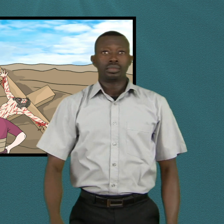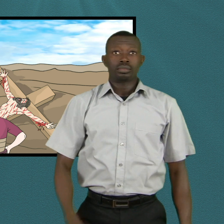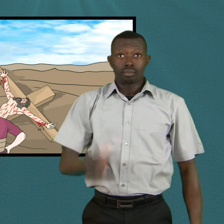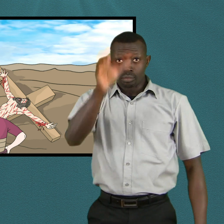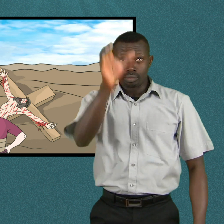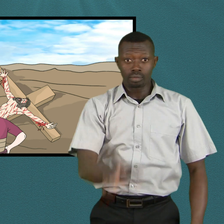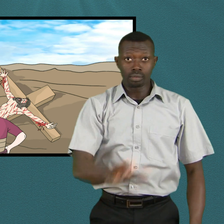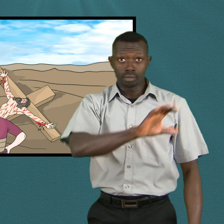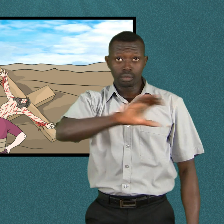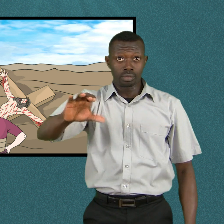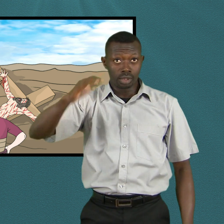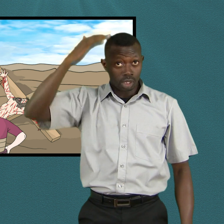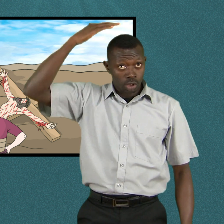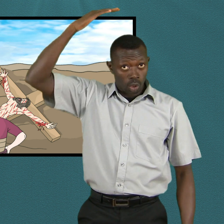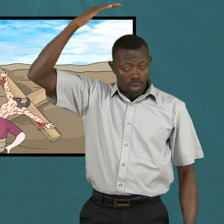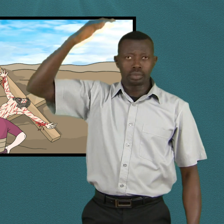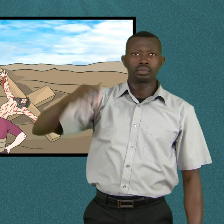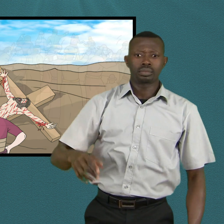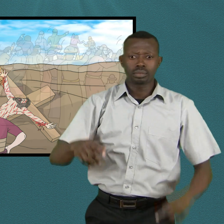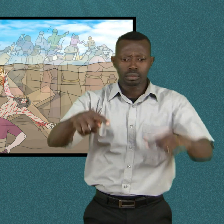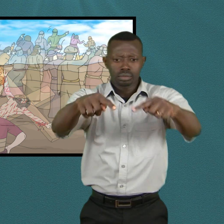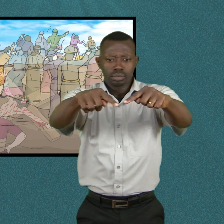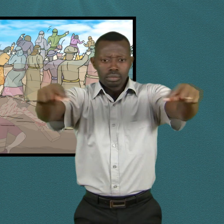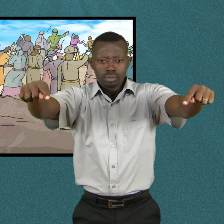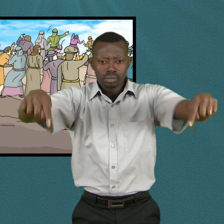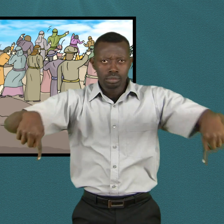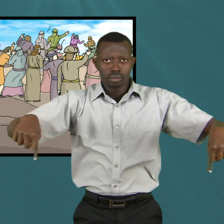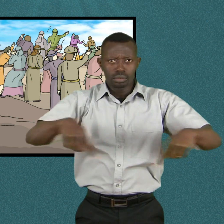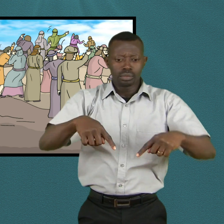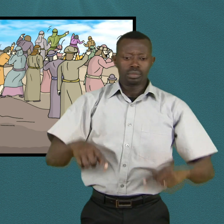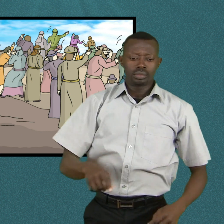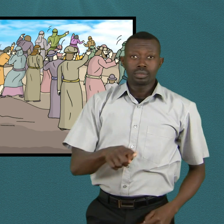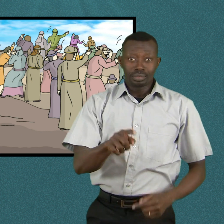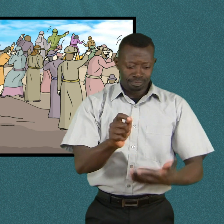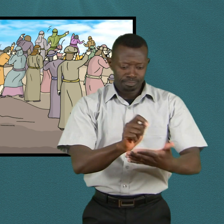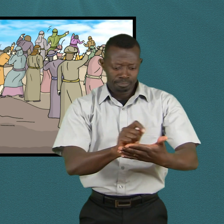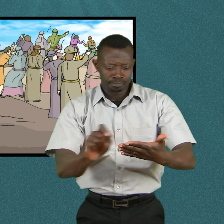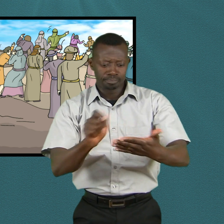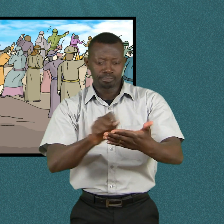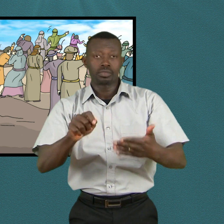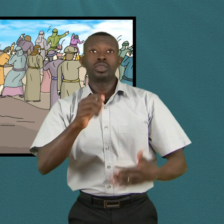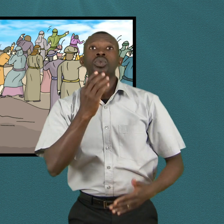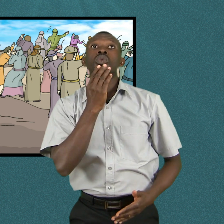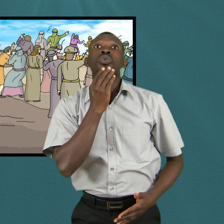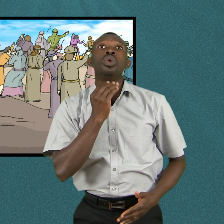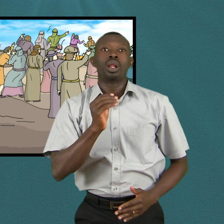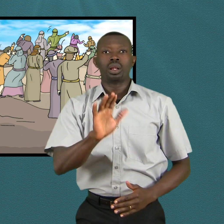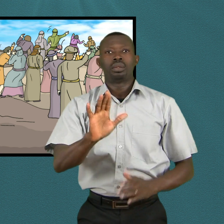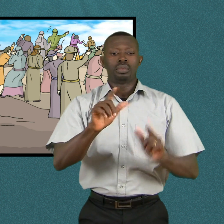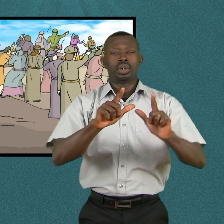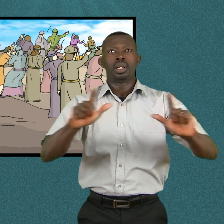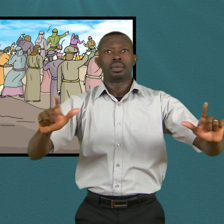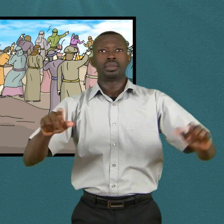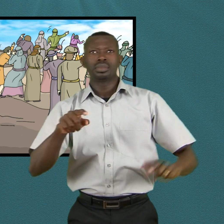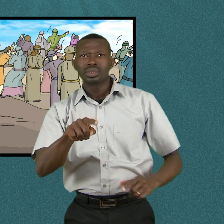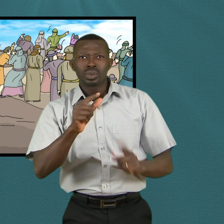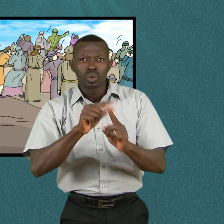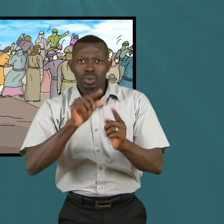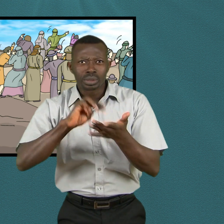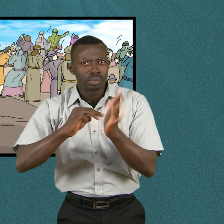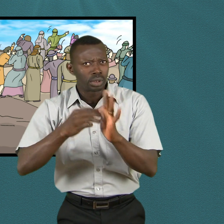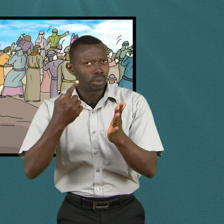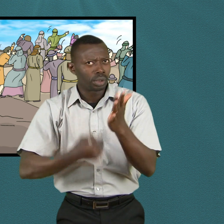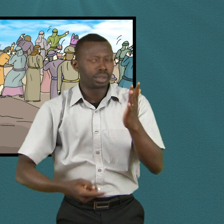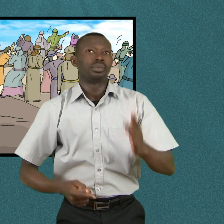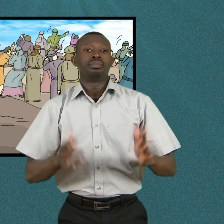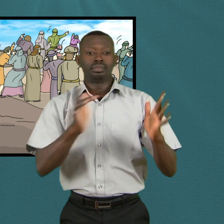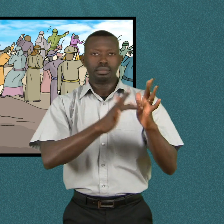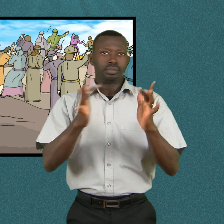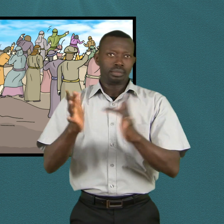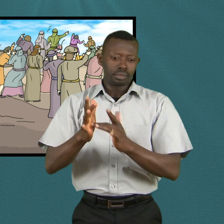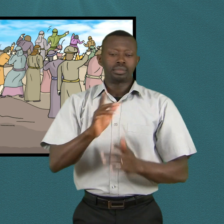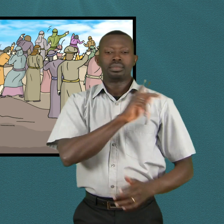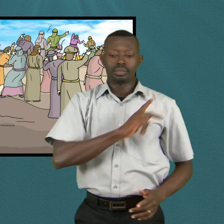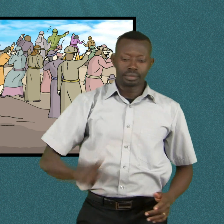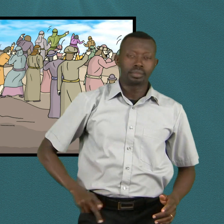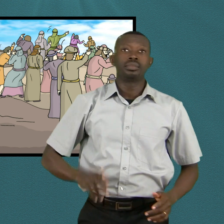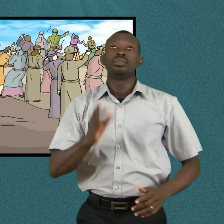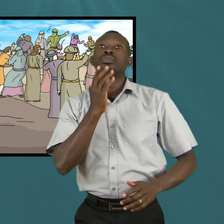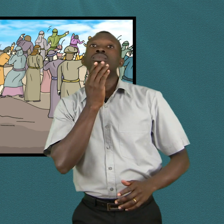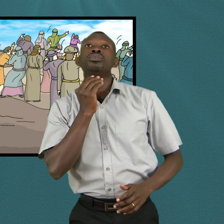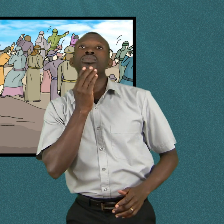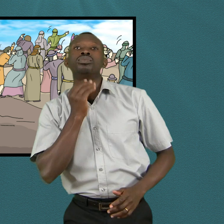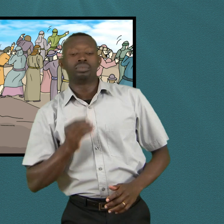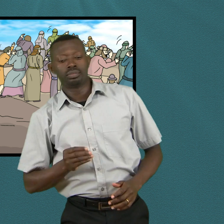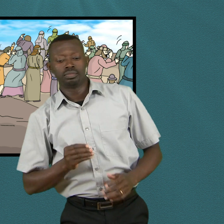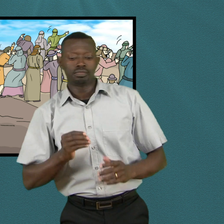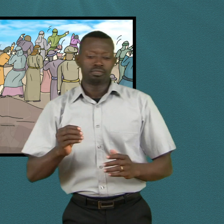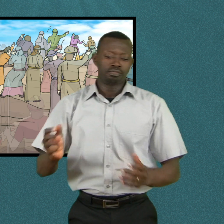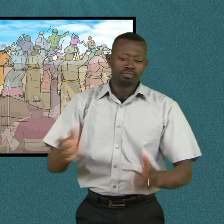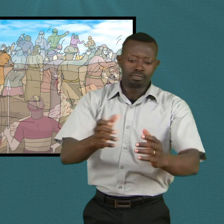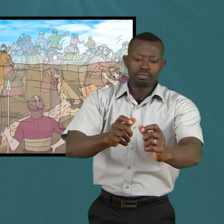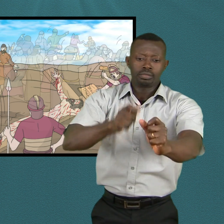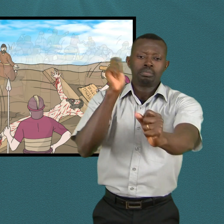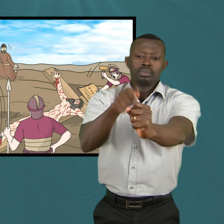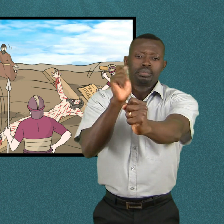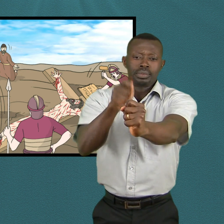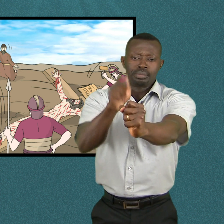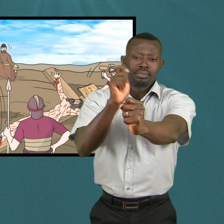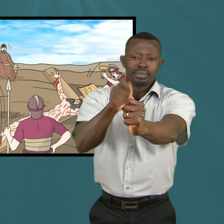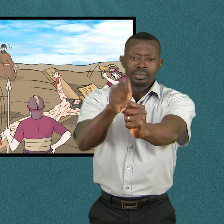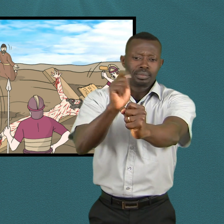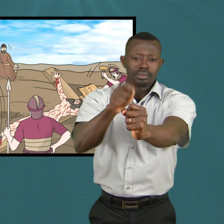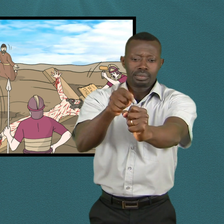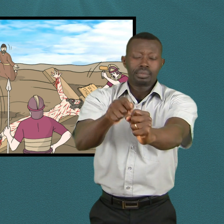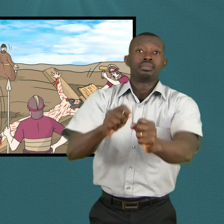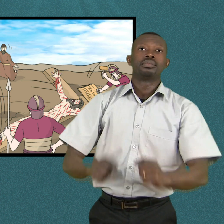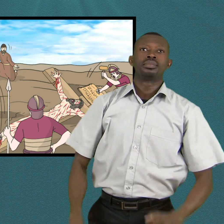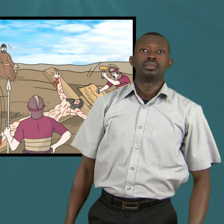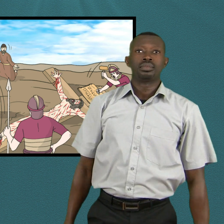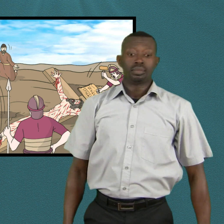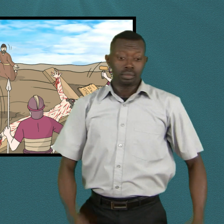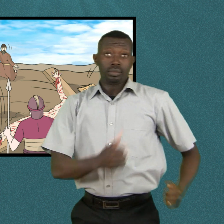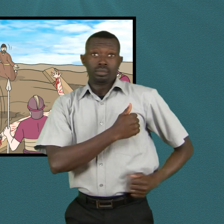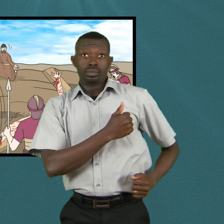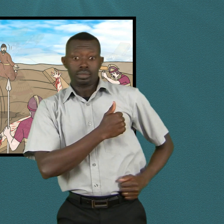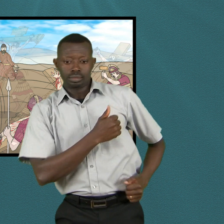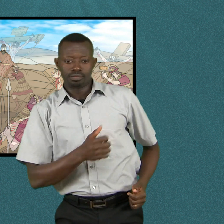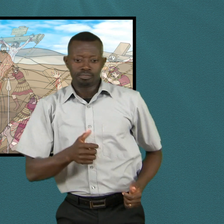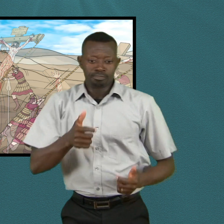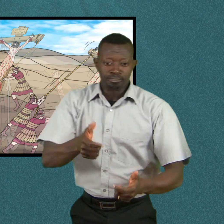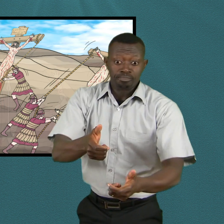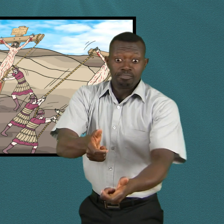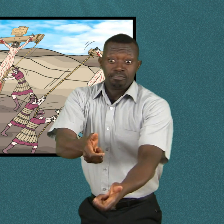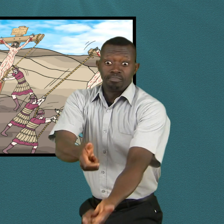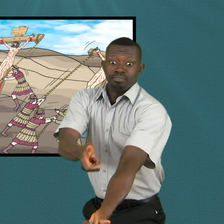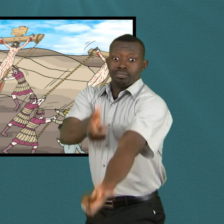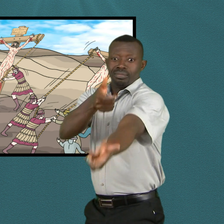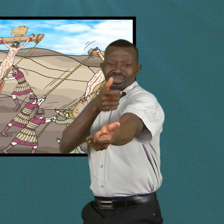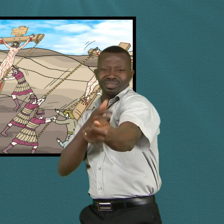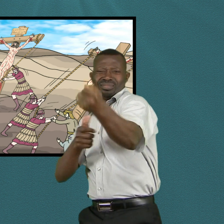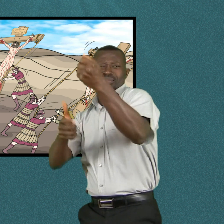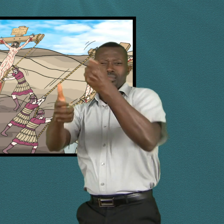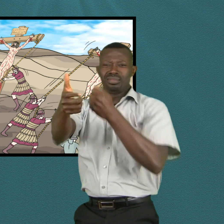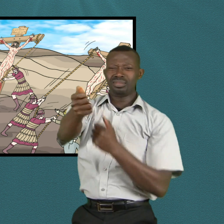Above His head they posted the written charge against Him: THIS IS JESUS, THE KING OF THE JEWS.